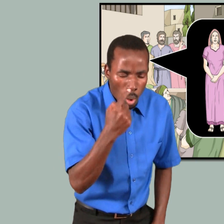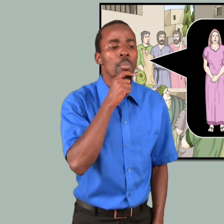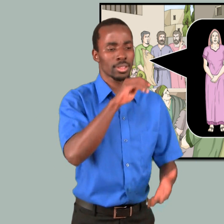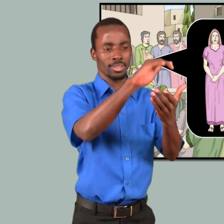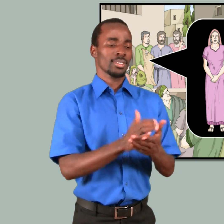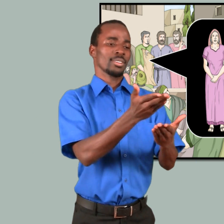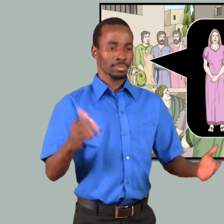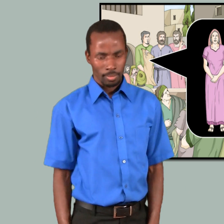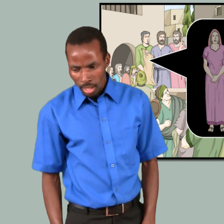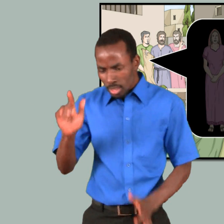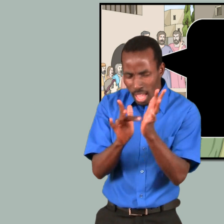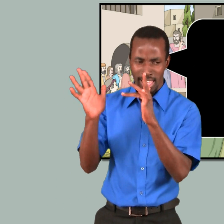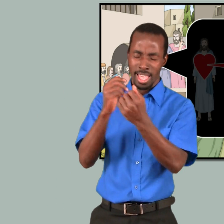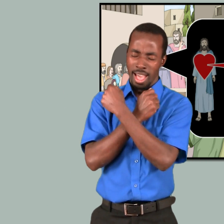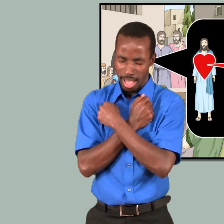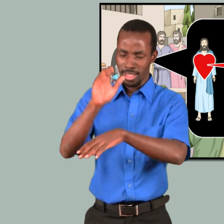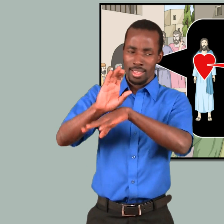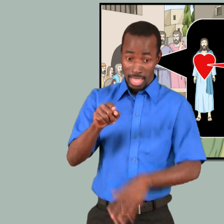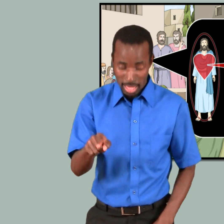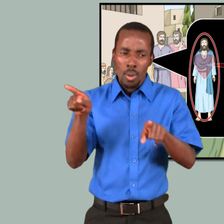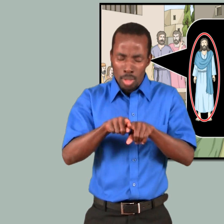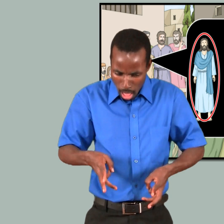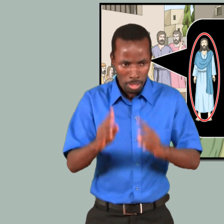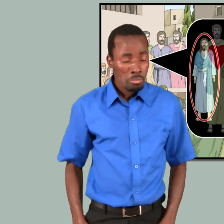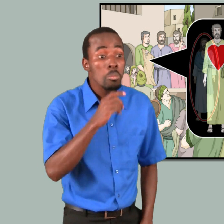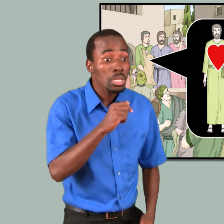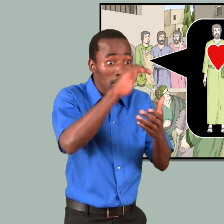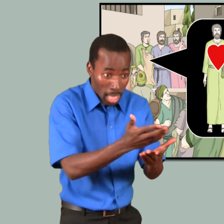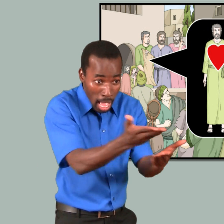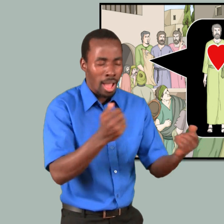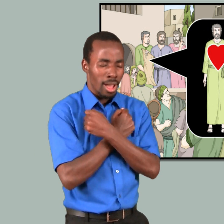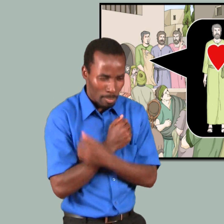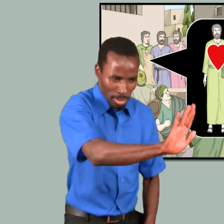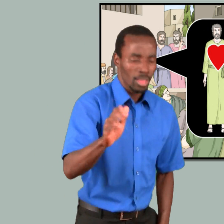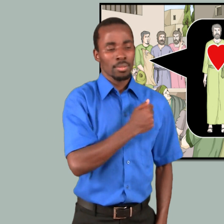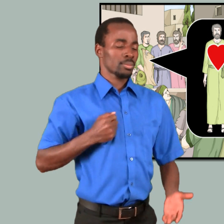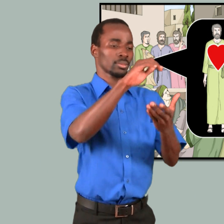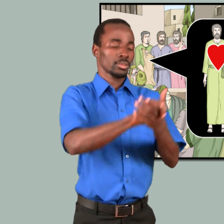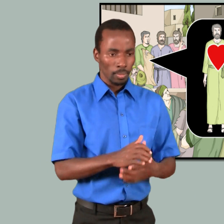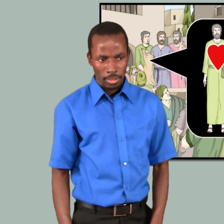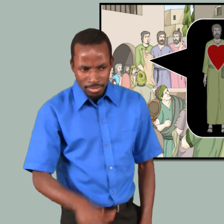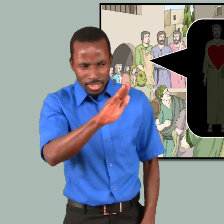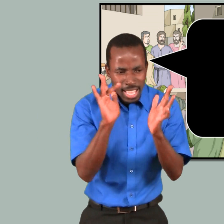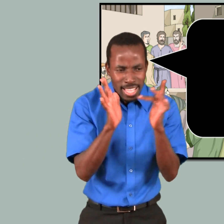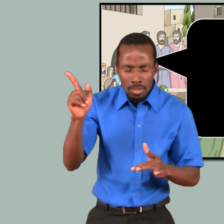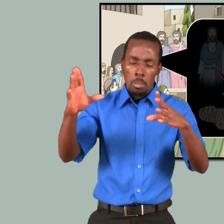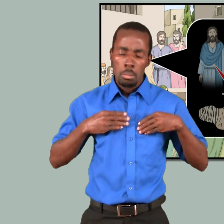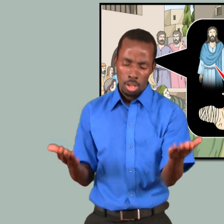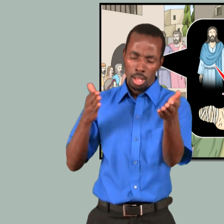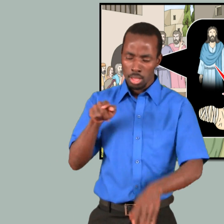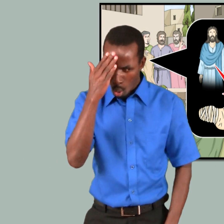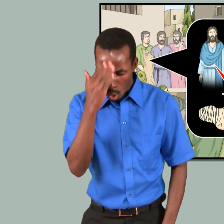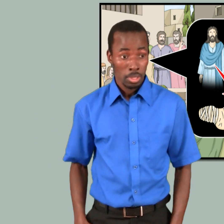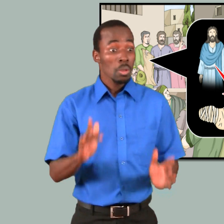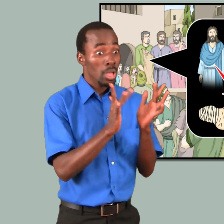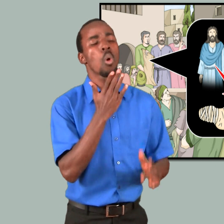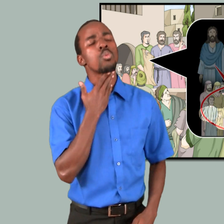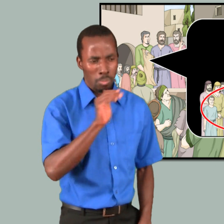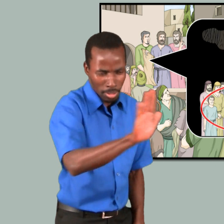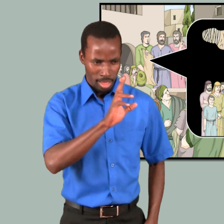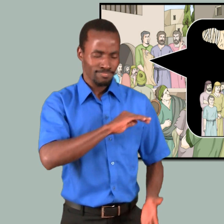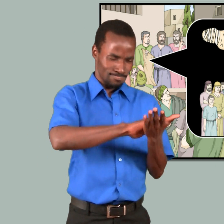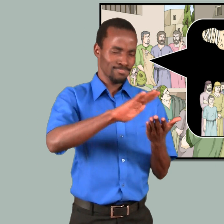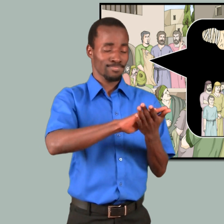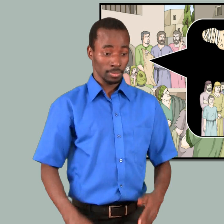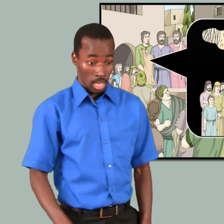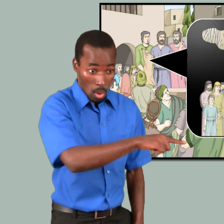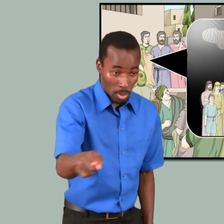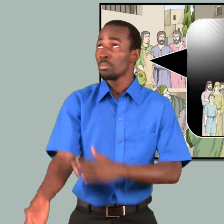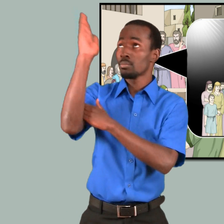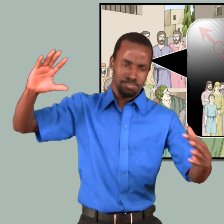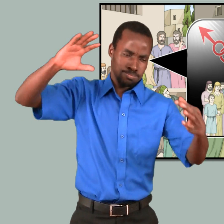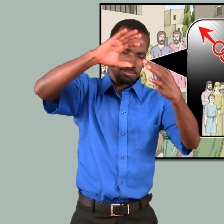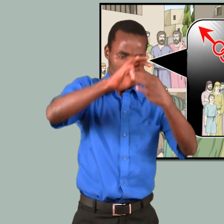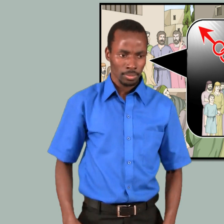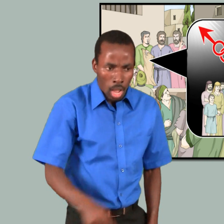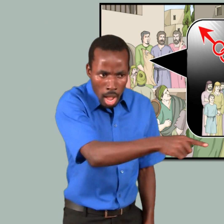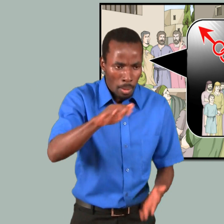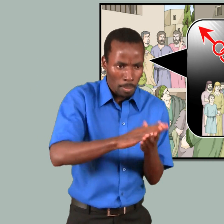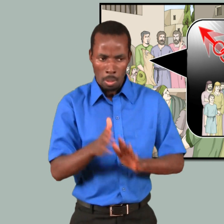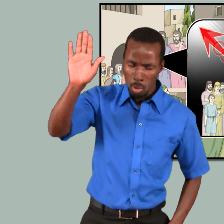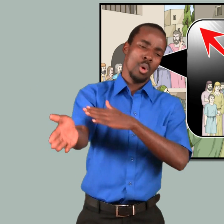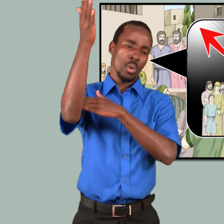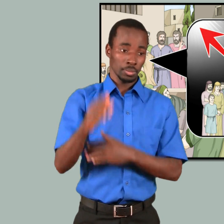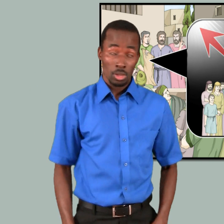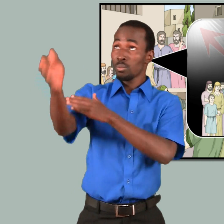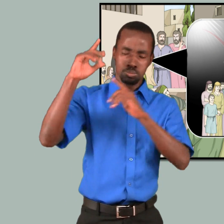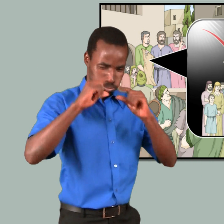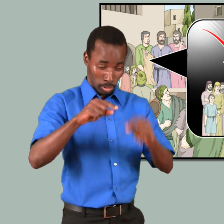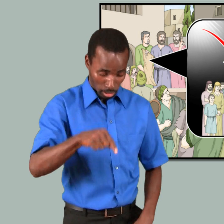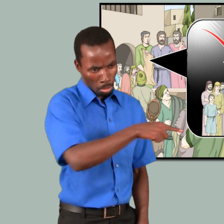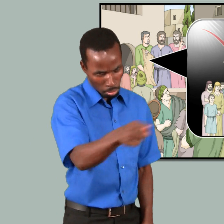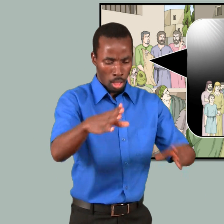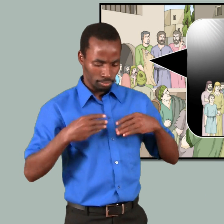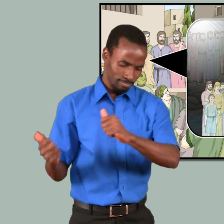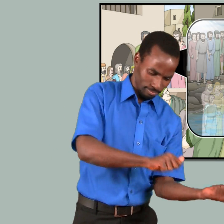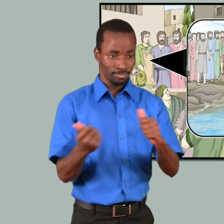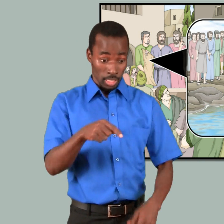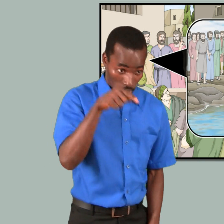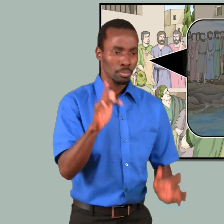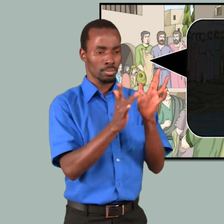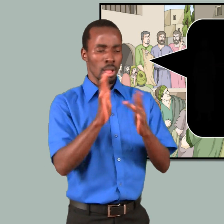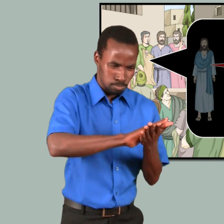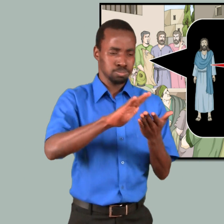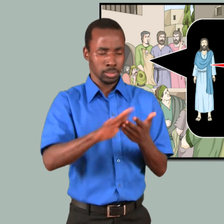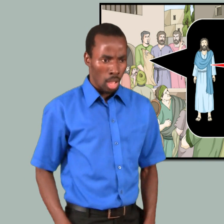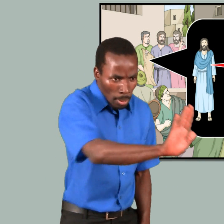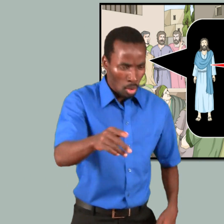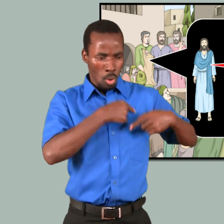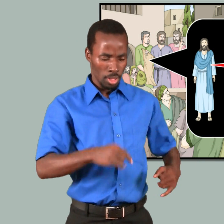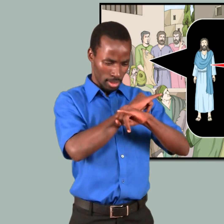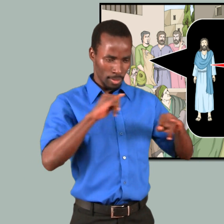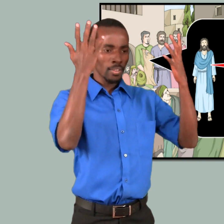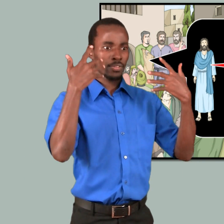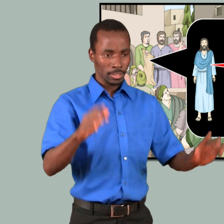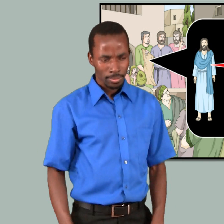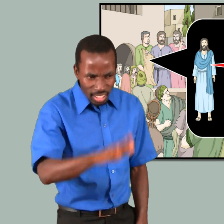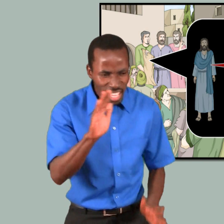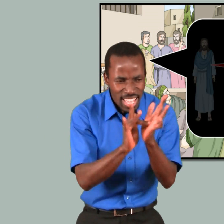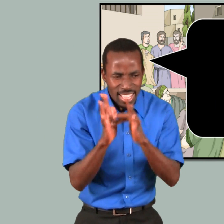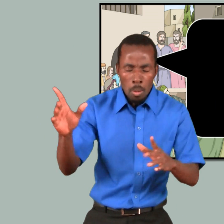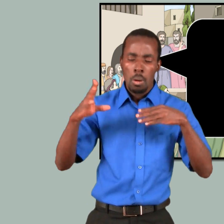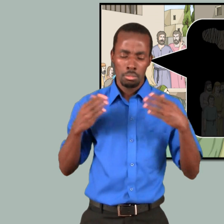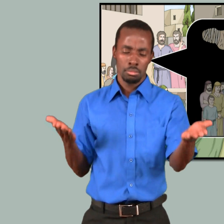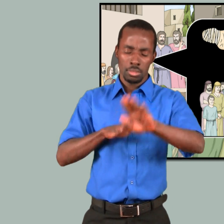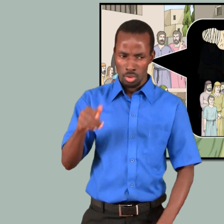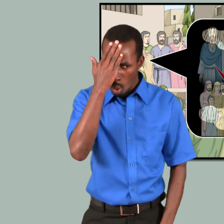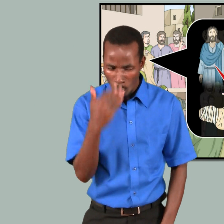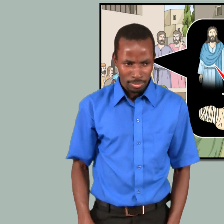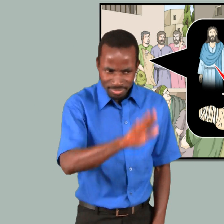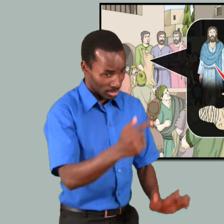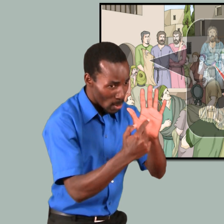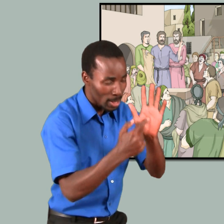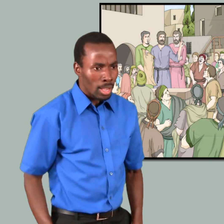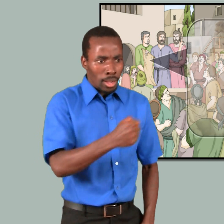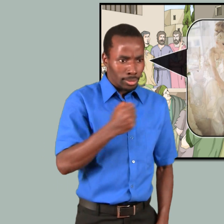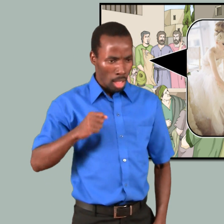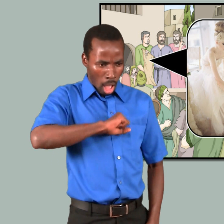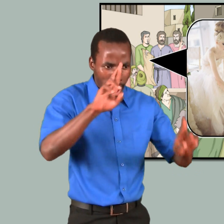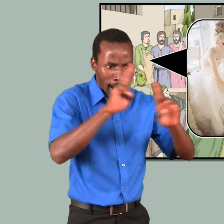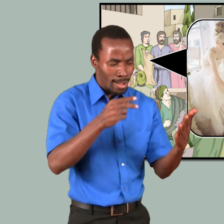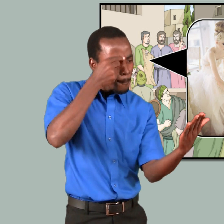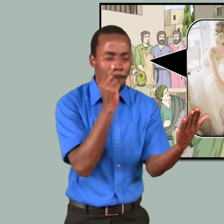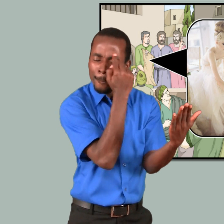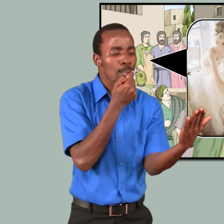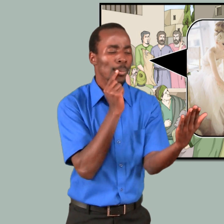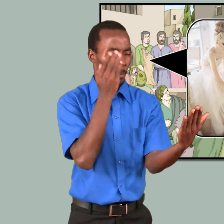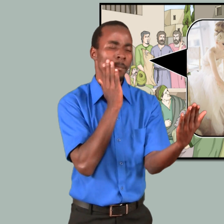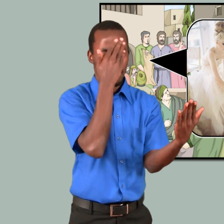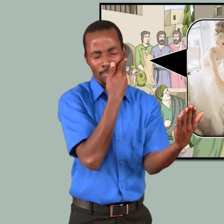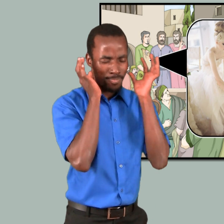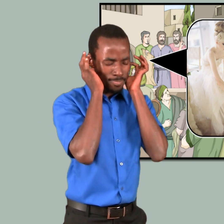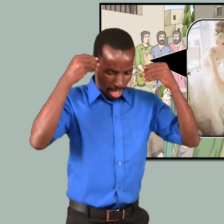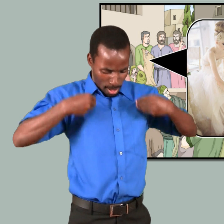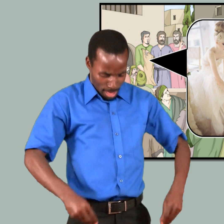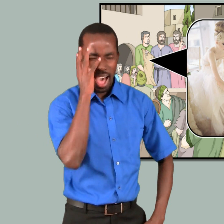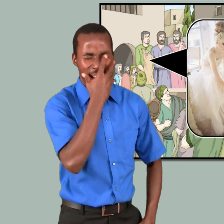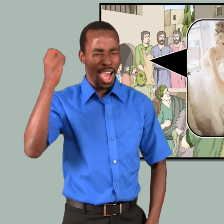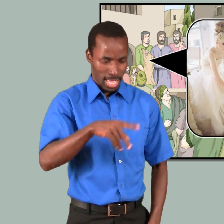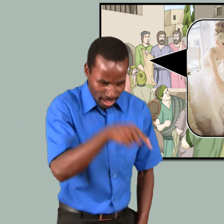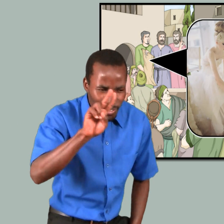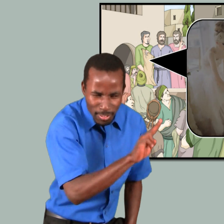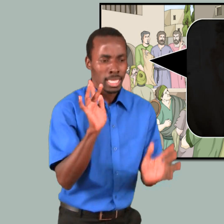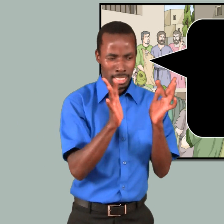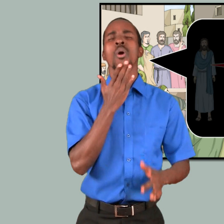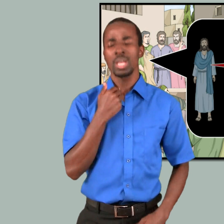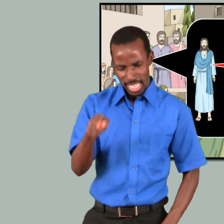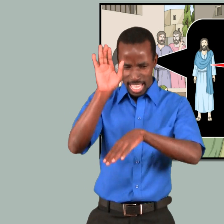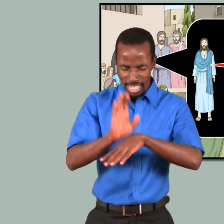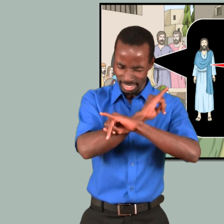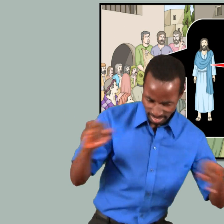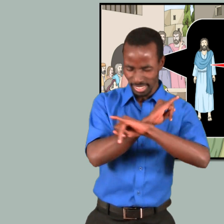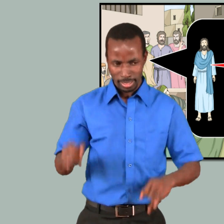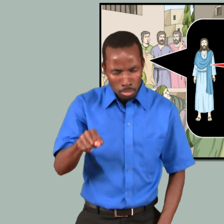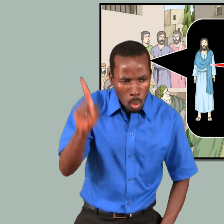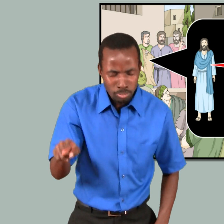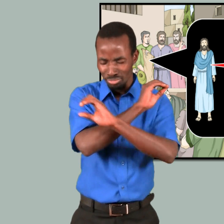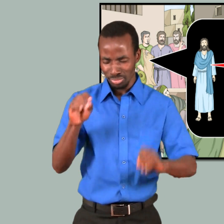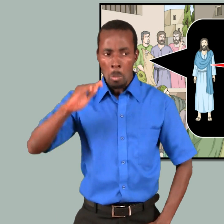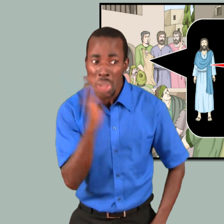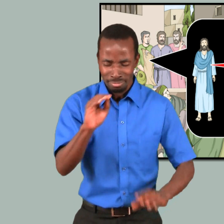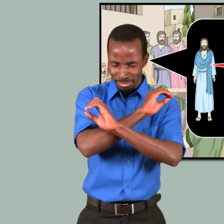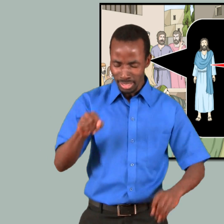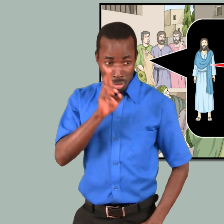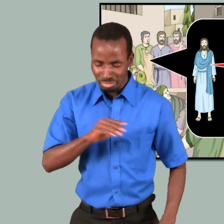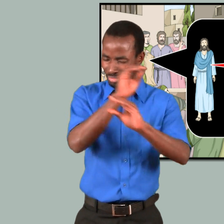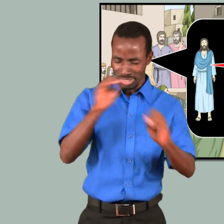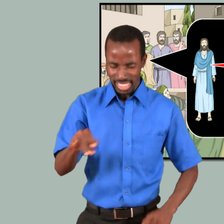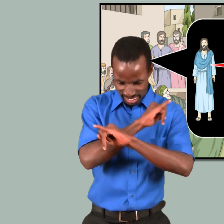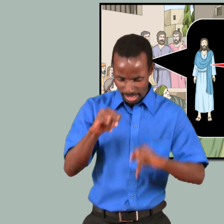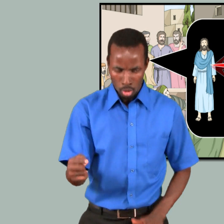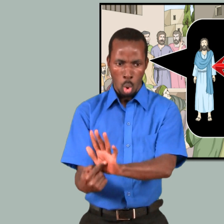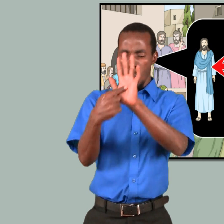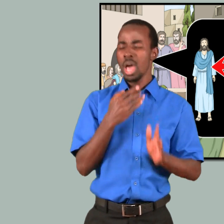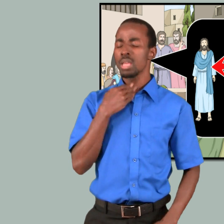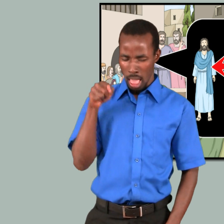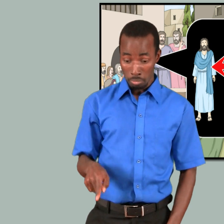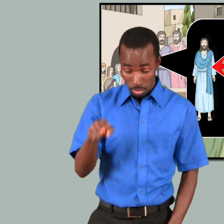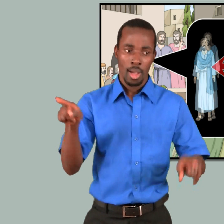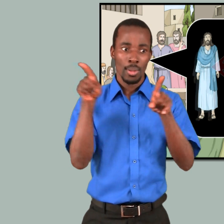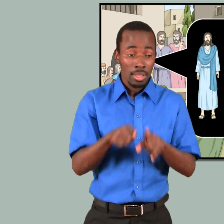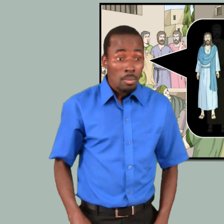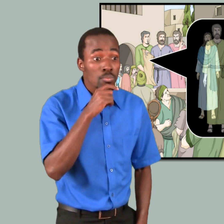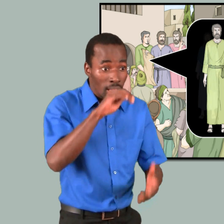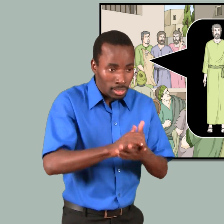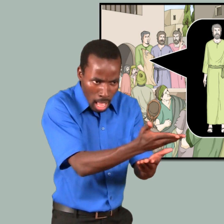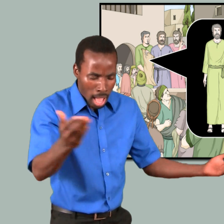Husbands, love your wives, just as Christ loved the church and gave Himself up for her to sanctify her, cleansing her by the washing with water through the word, and to present her to Himself as a glorious church, without stain or wrinkle or any such blemish, but holy and blameless.